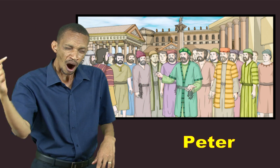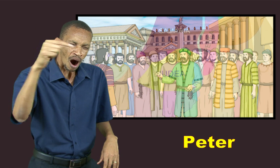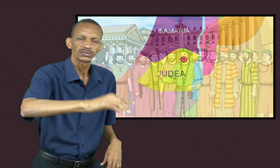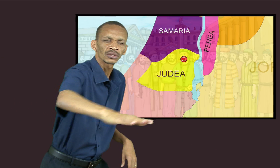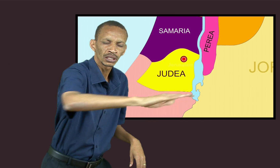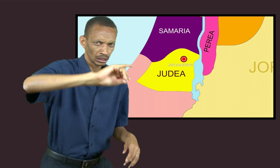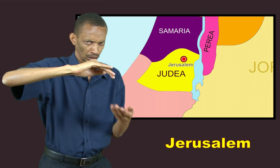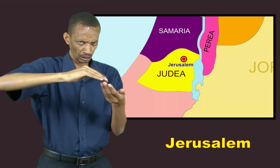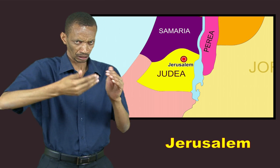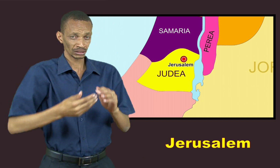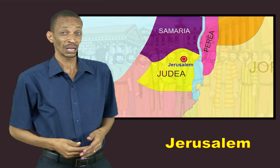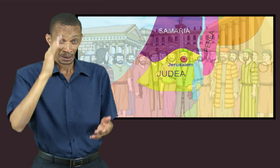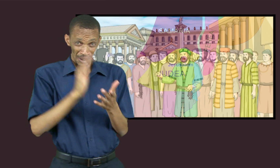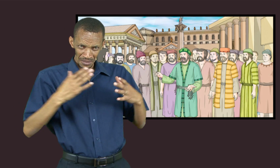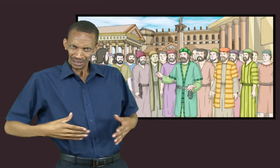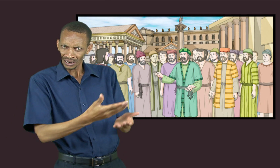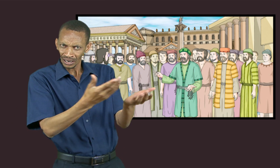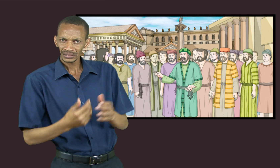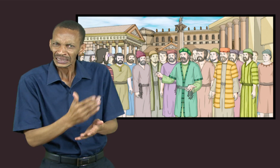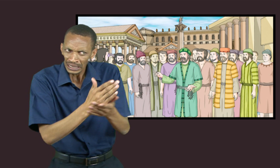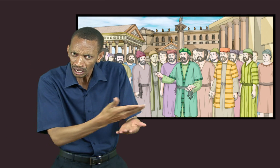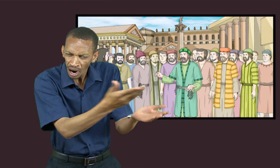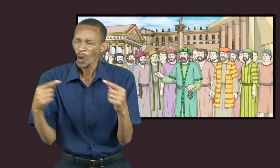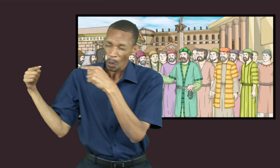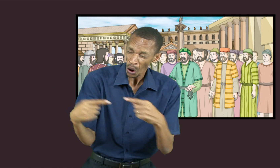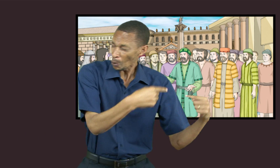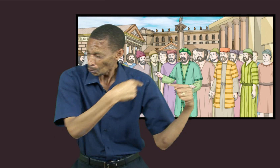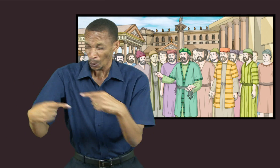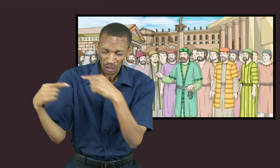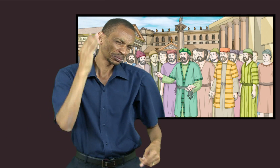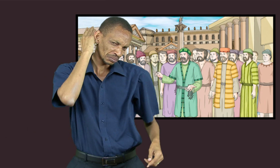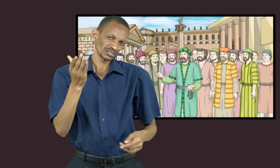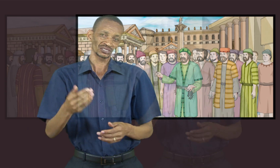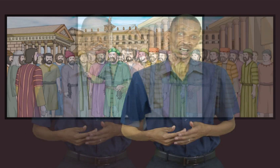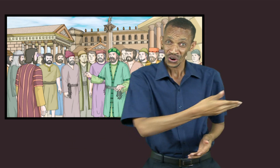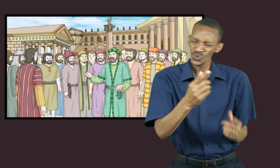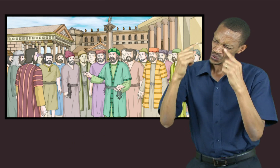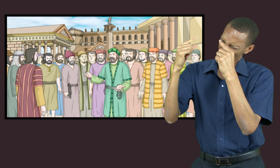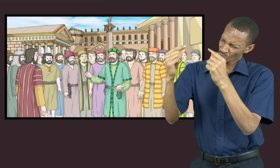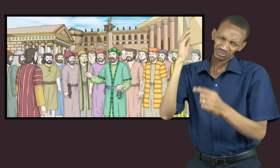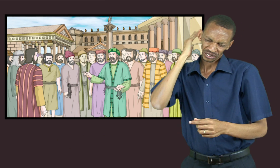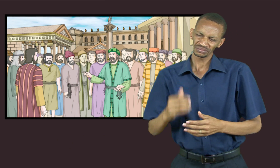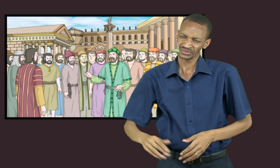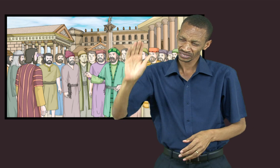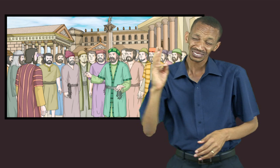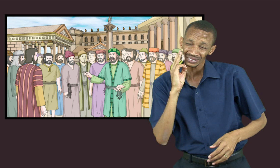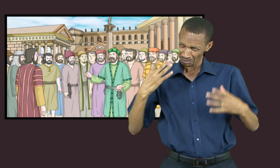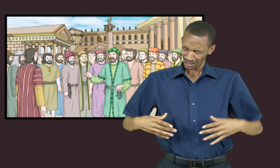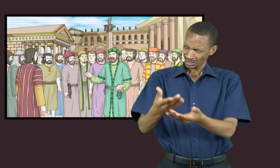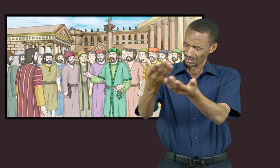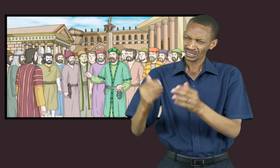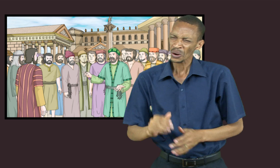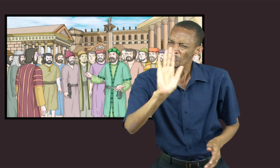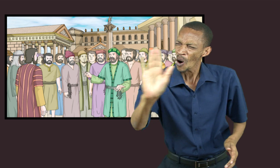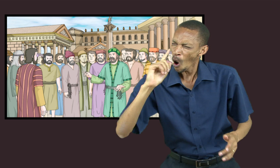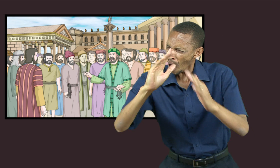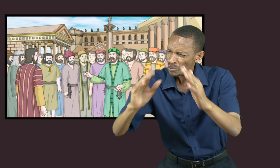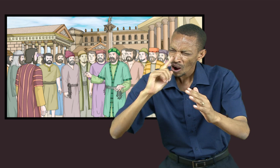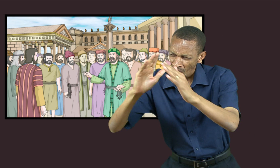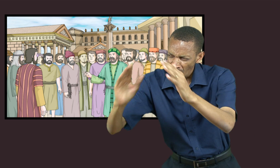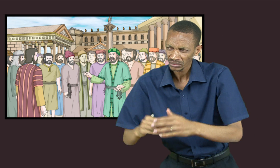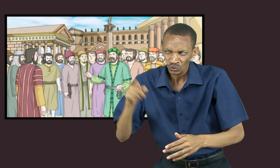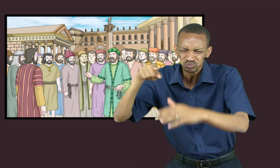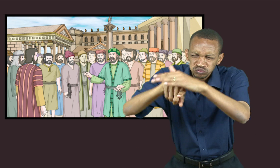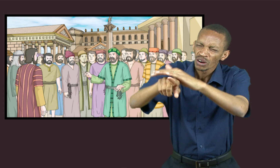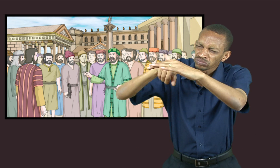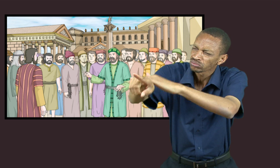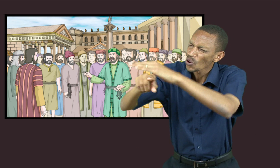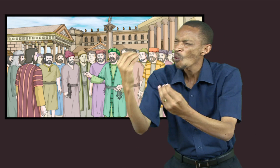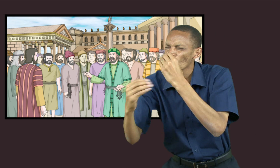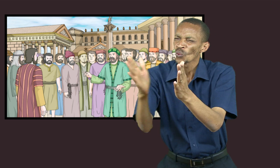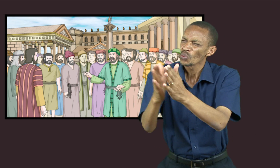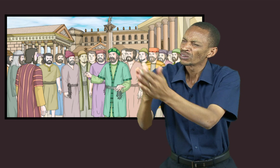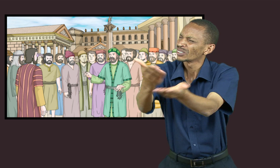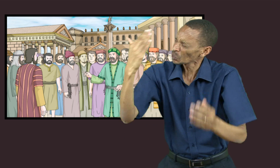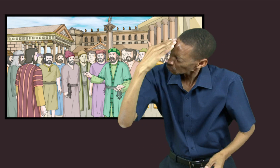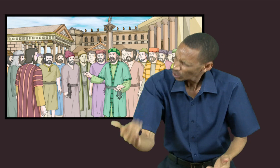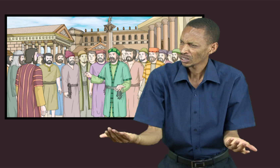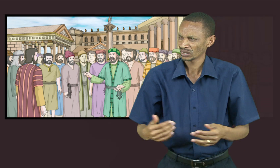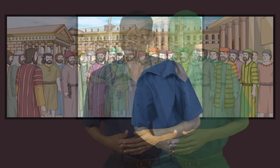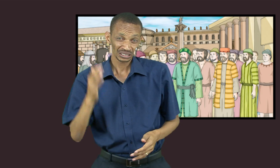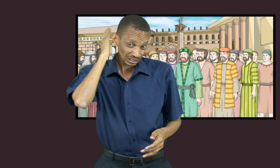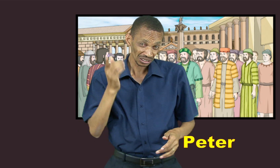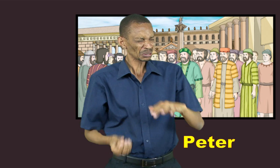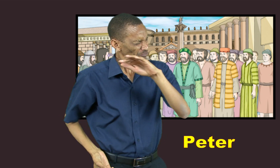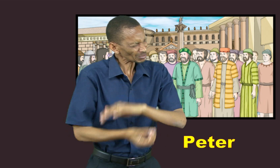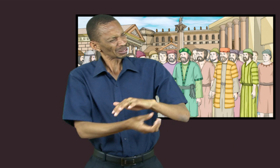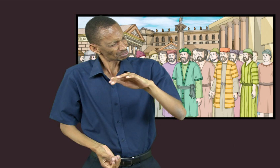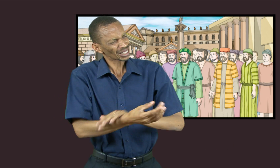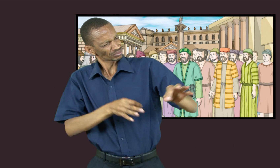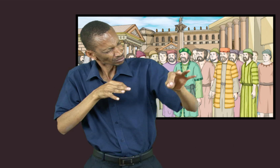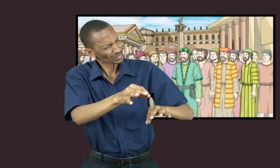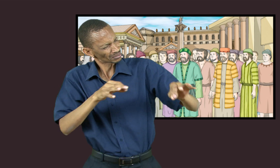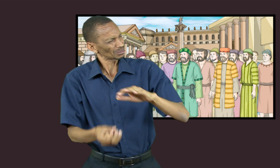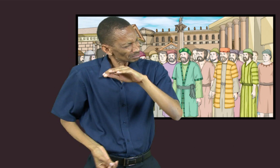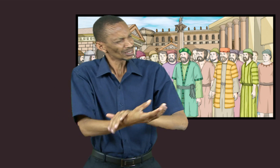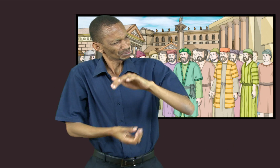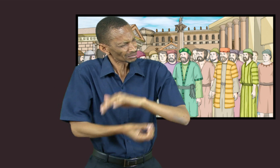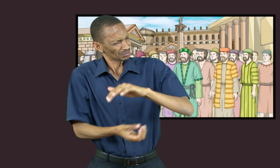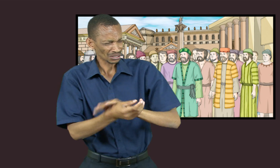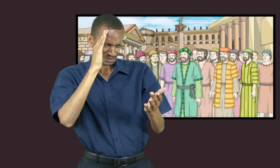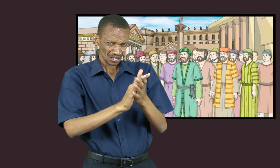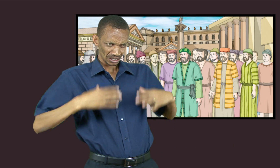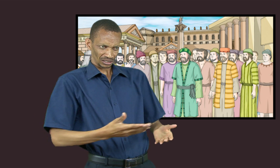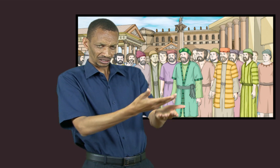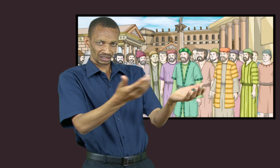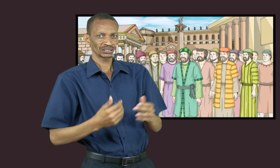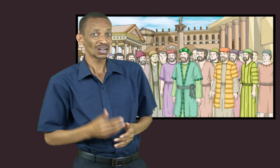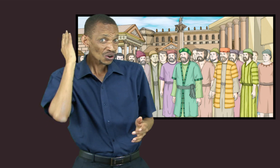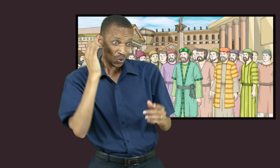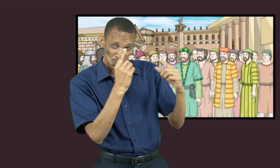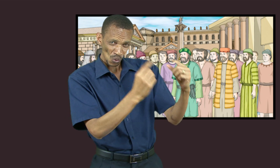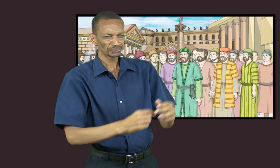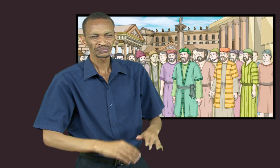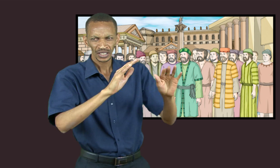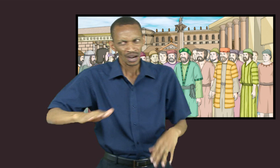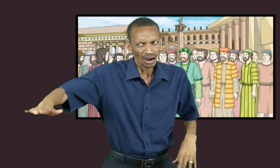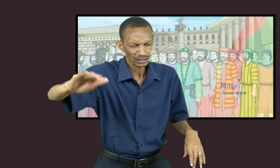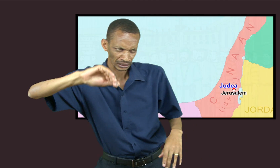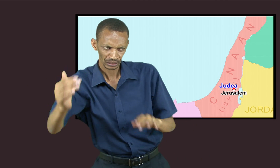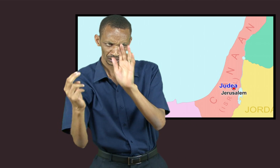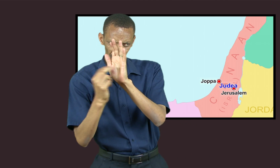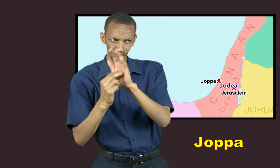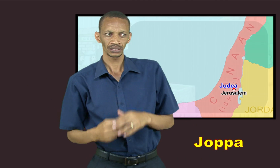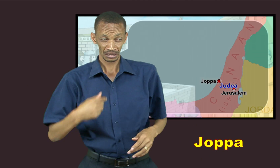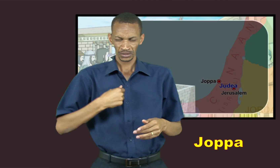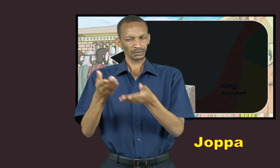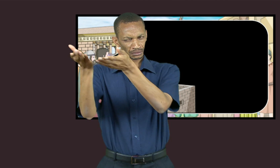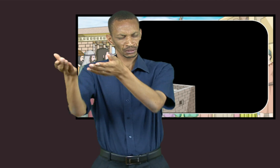So when Peter went up to Jerusalem, the circumcised believers took issue with him and said, “You visited uncircumcised men and ate with them.”